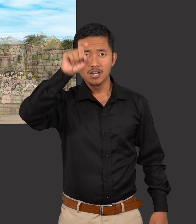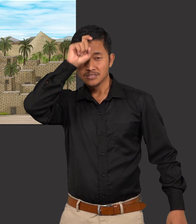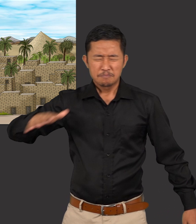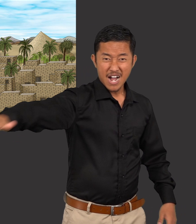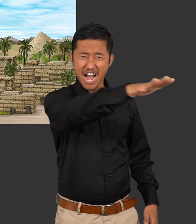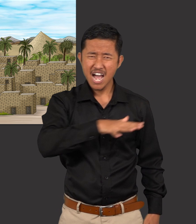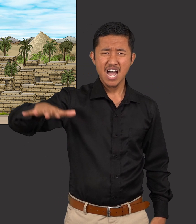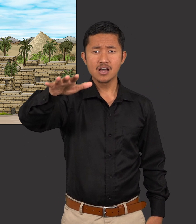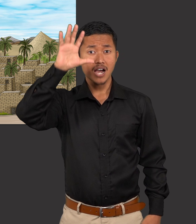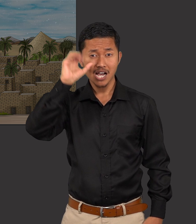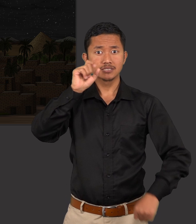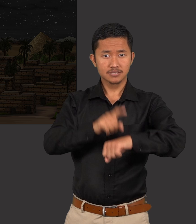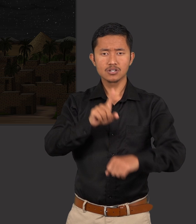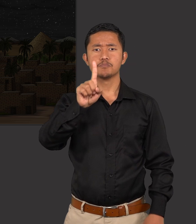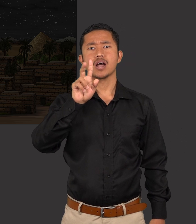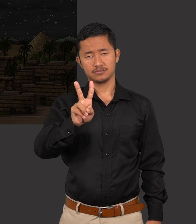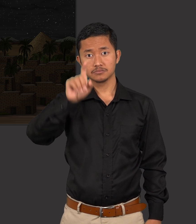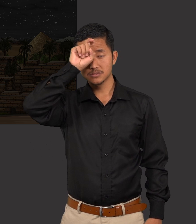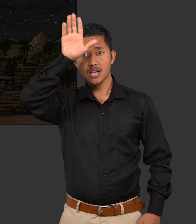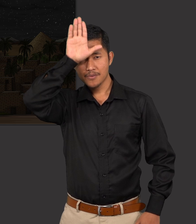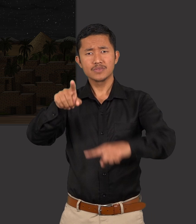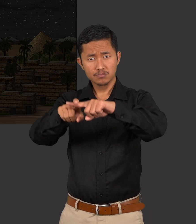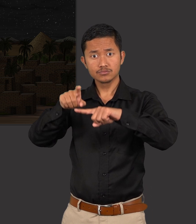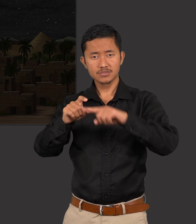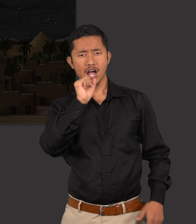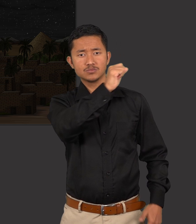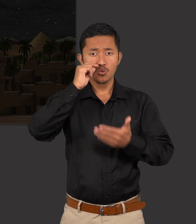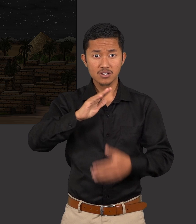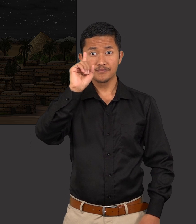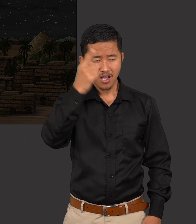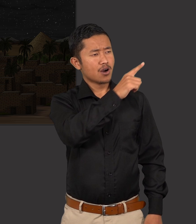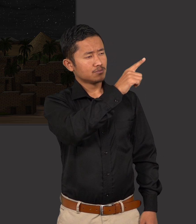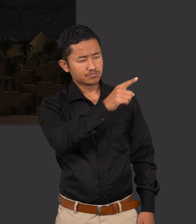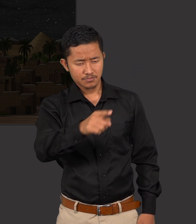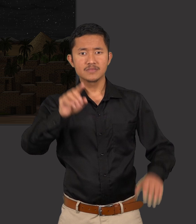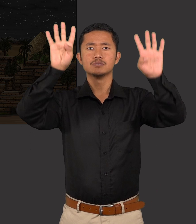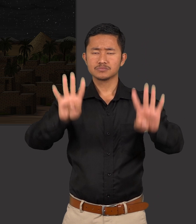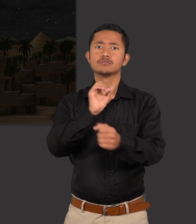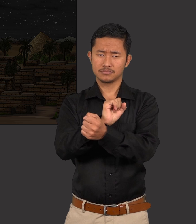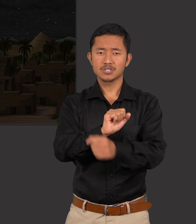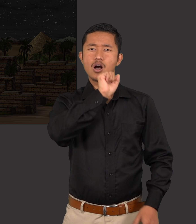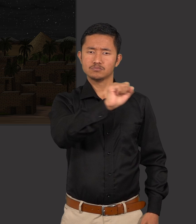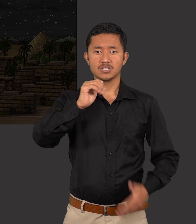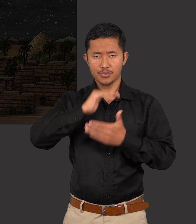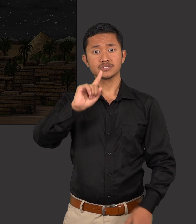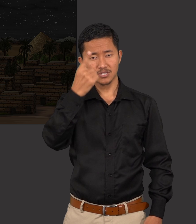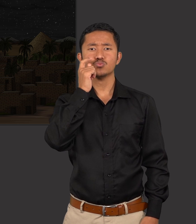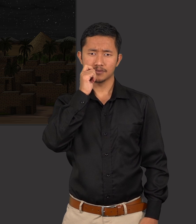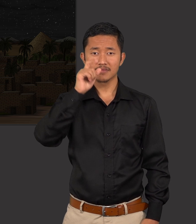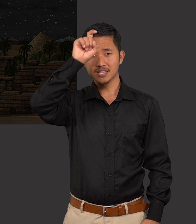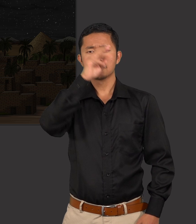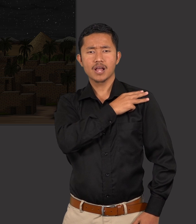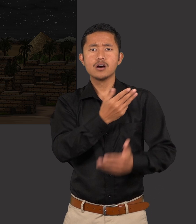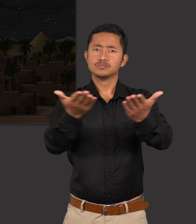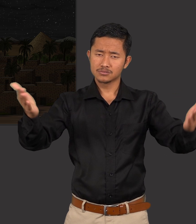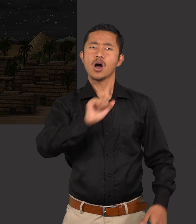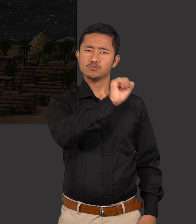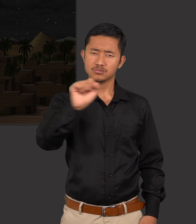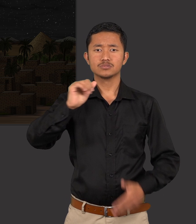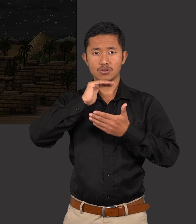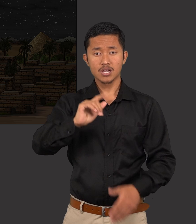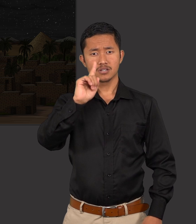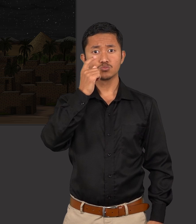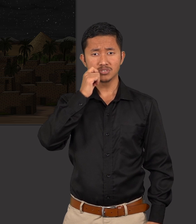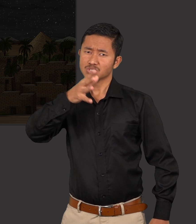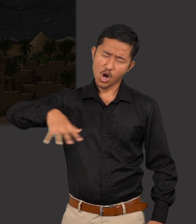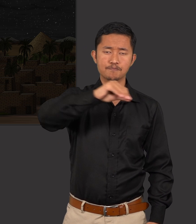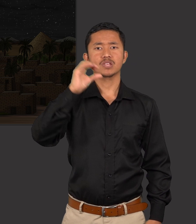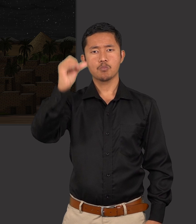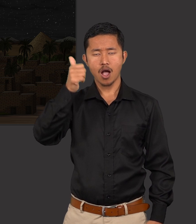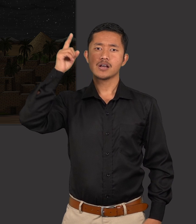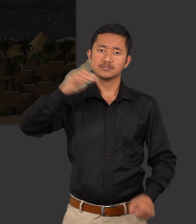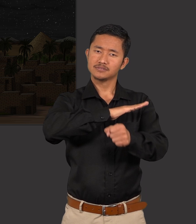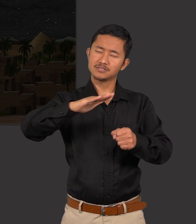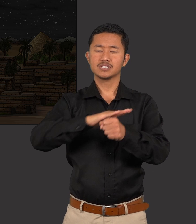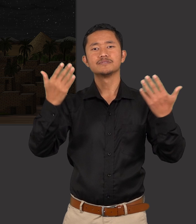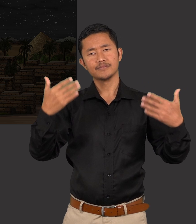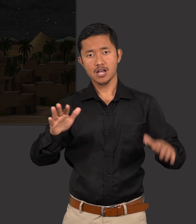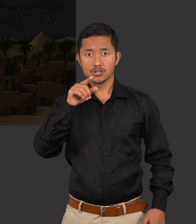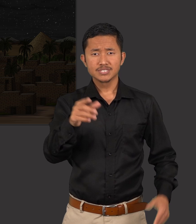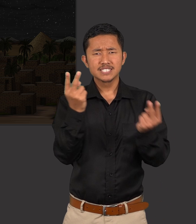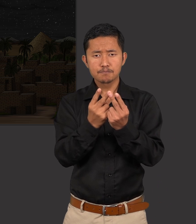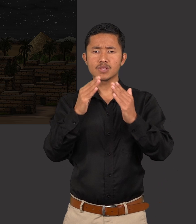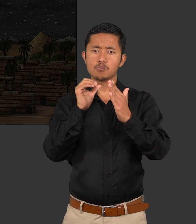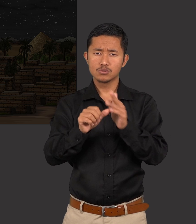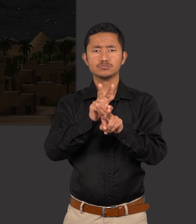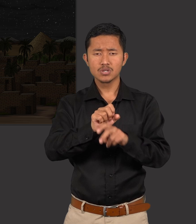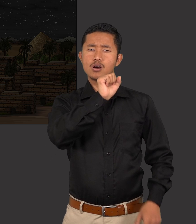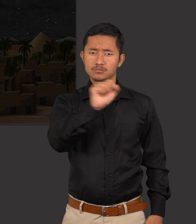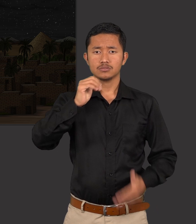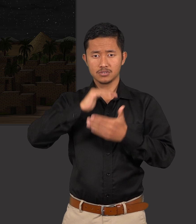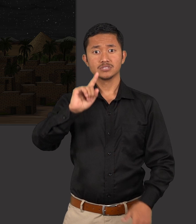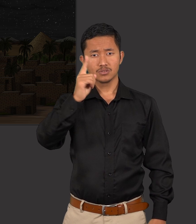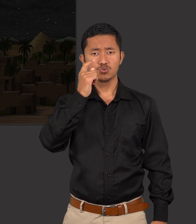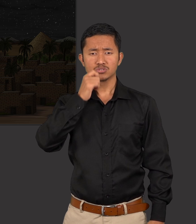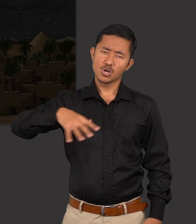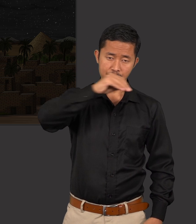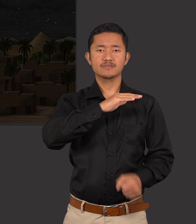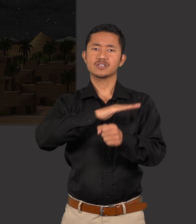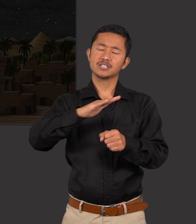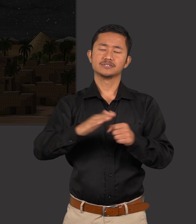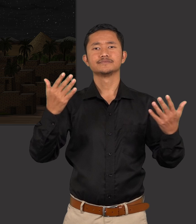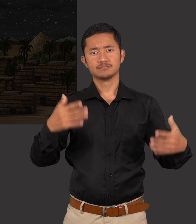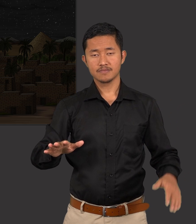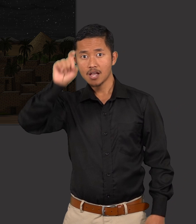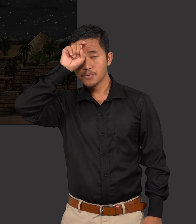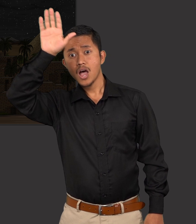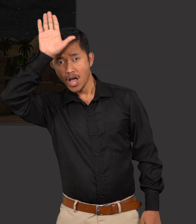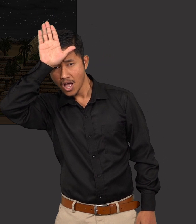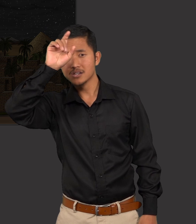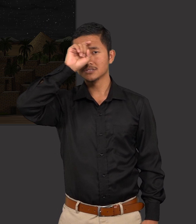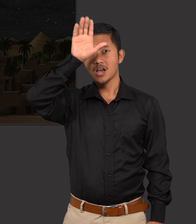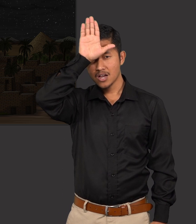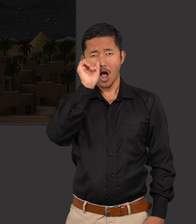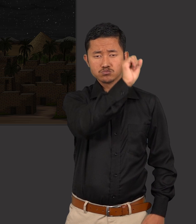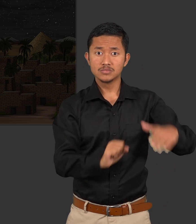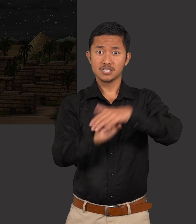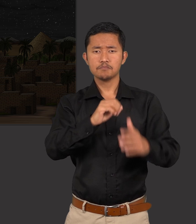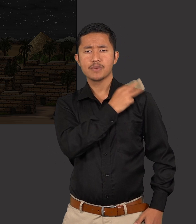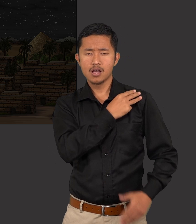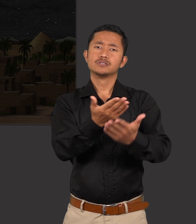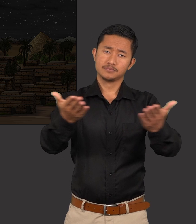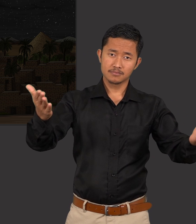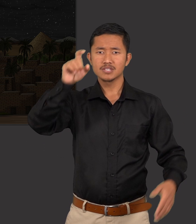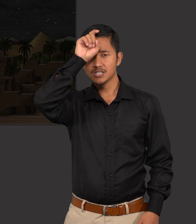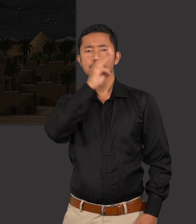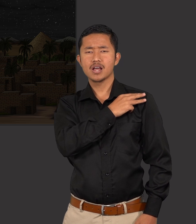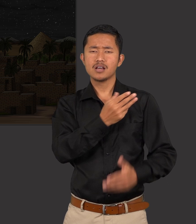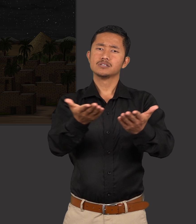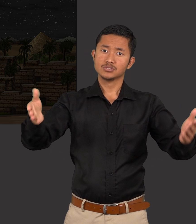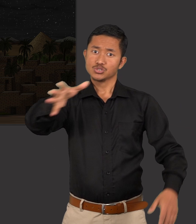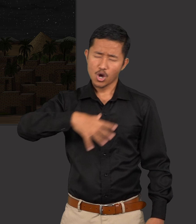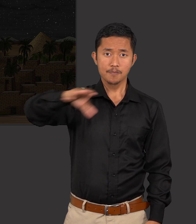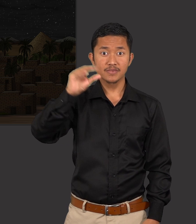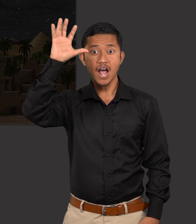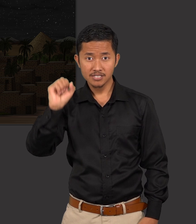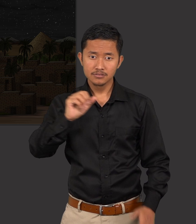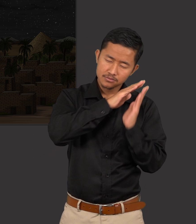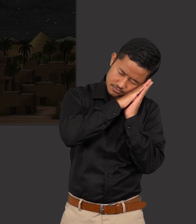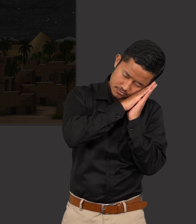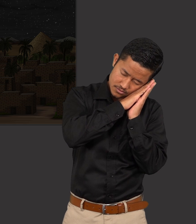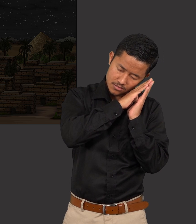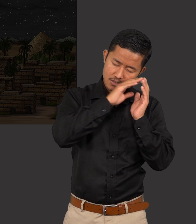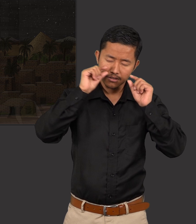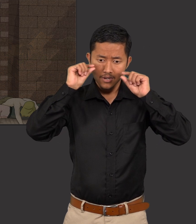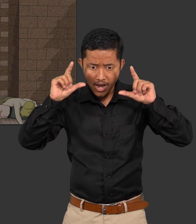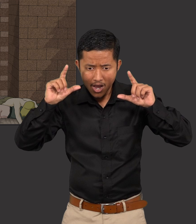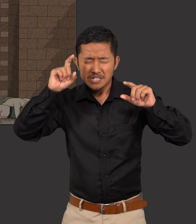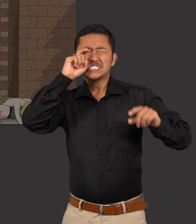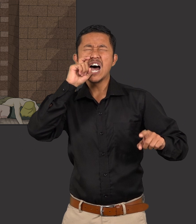Now at midnight the LORD struck down every firstborn male in the land of Egypt, from the firstborn of Pharaoh, who sat on his throne, to the firstborn of the prisoner in the dungeon, as well as all the firstborn among the livestock.